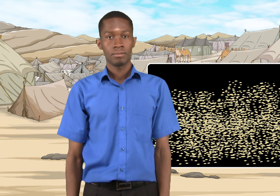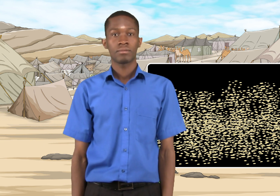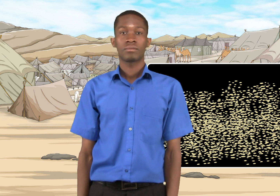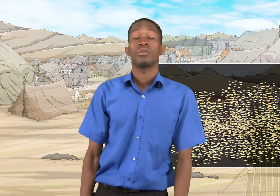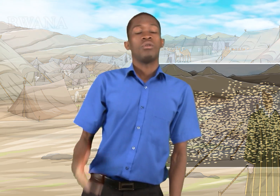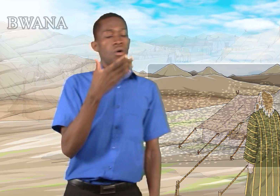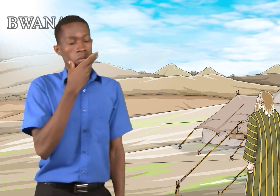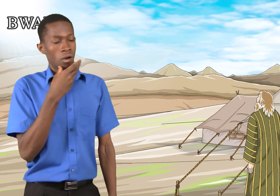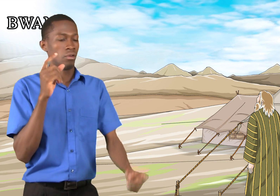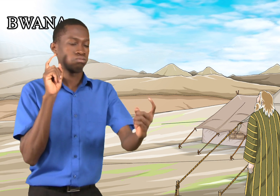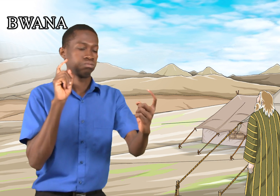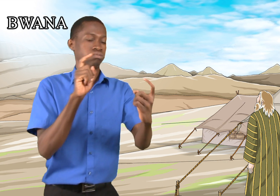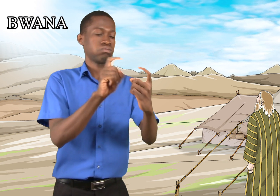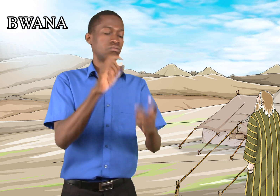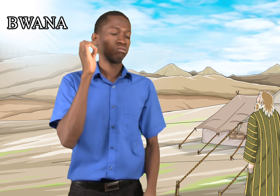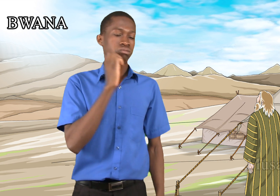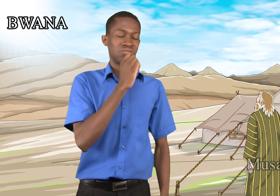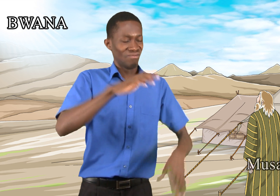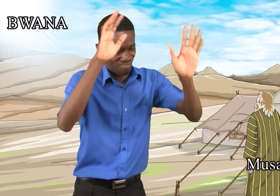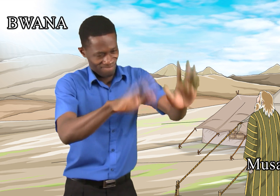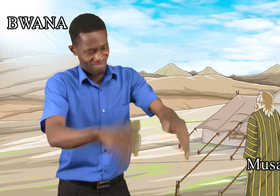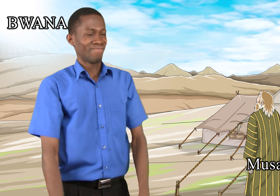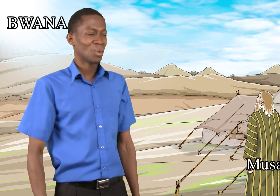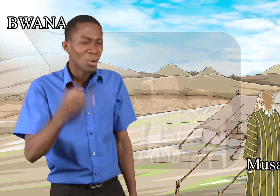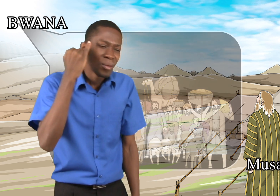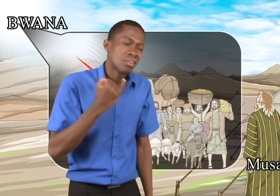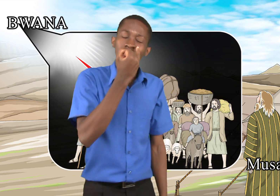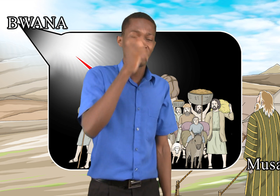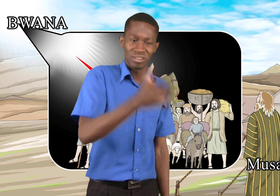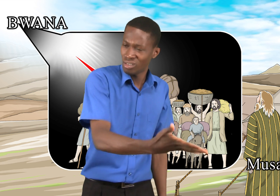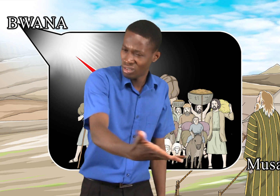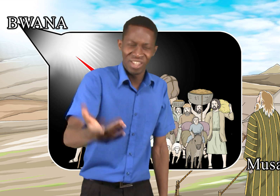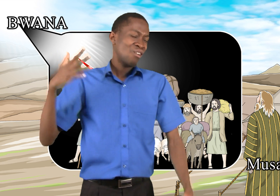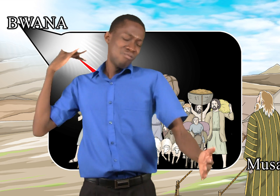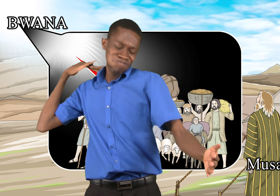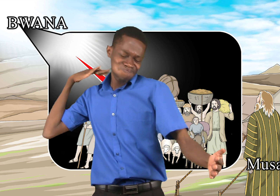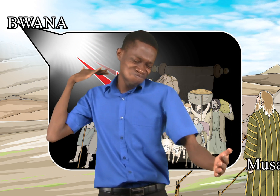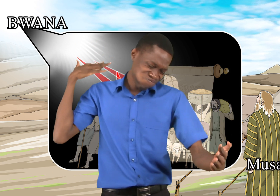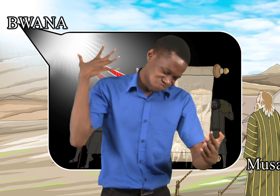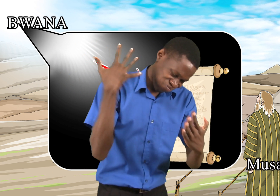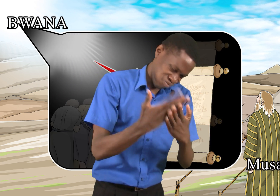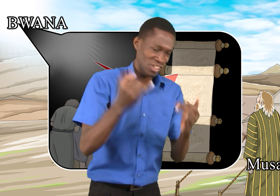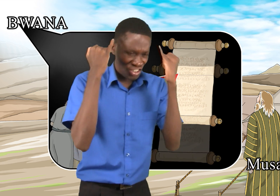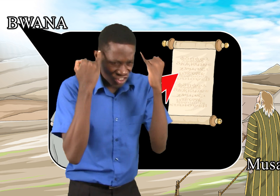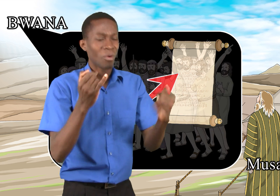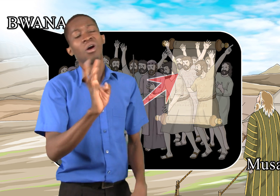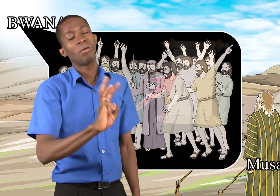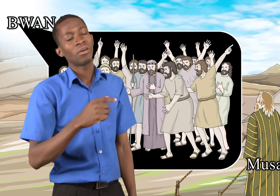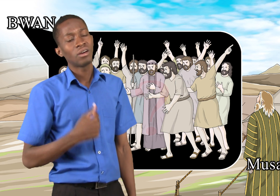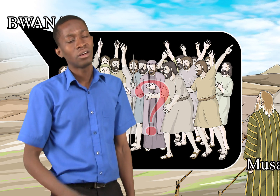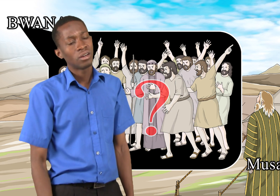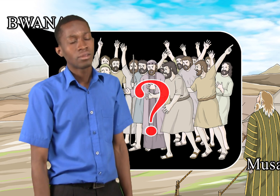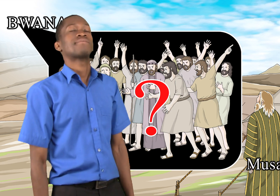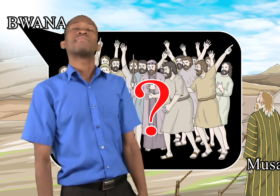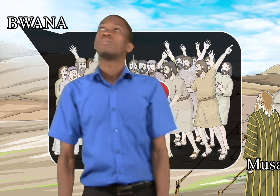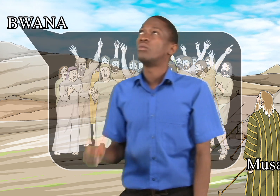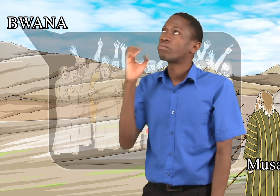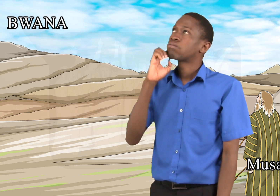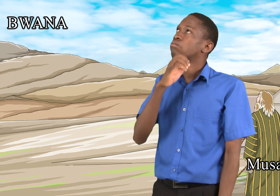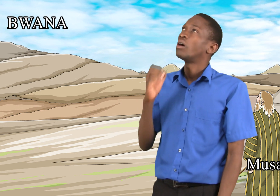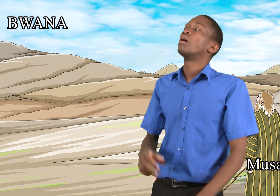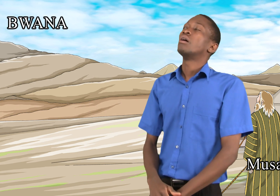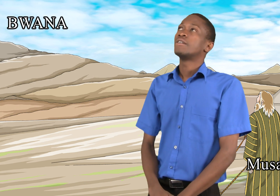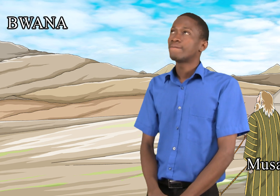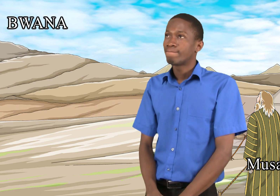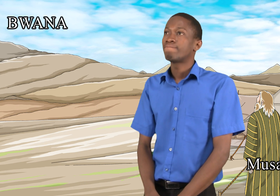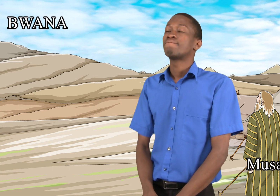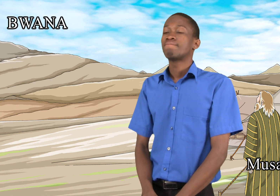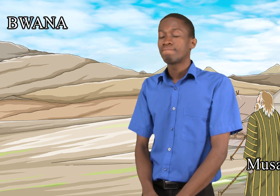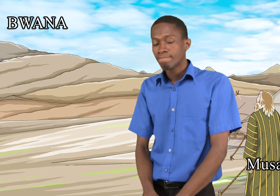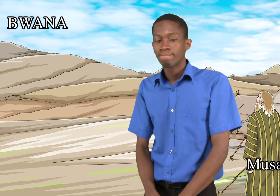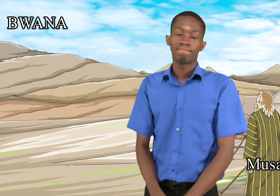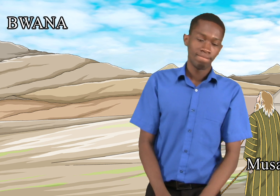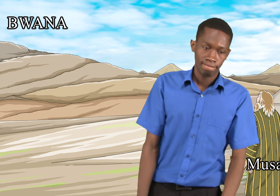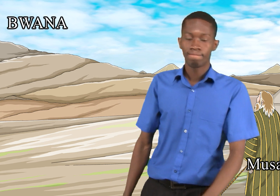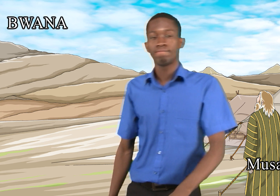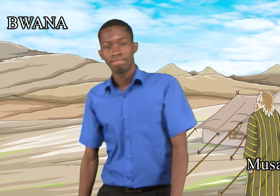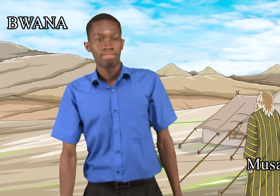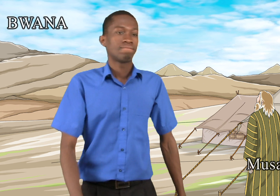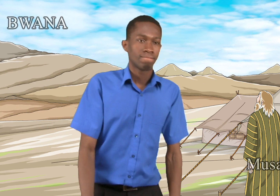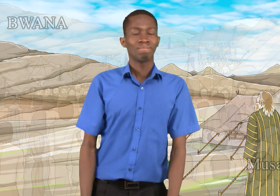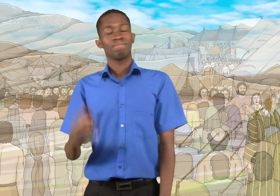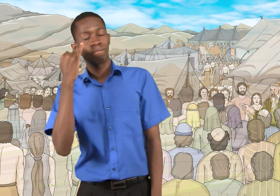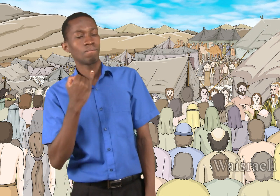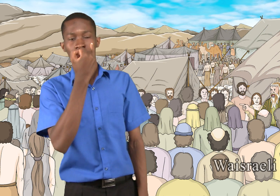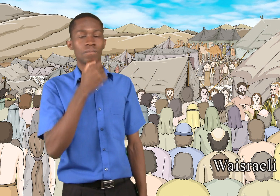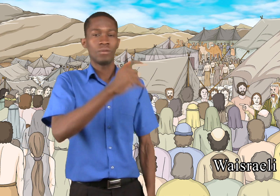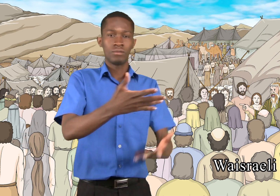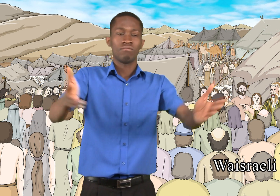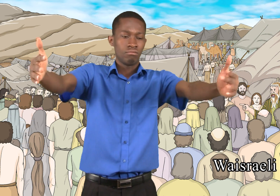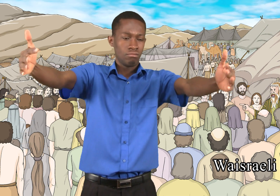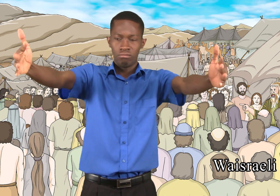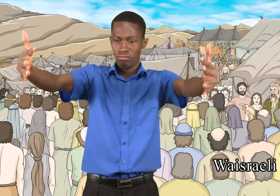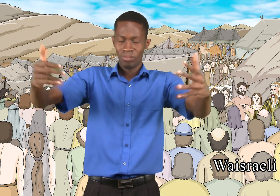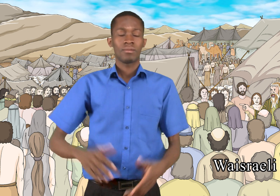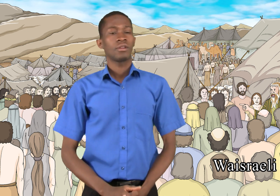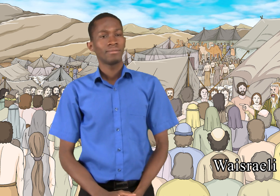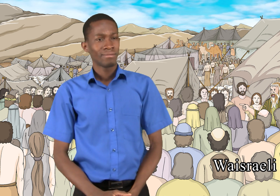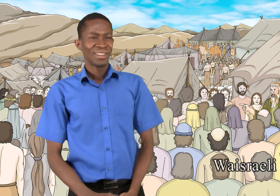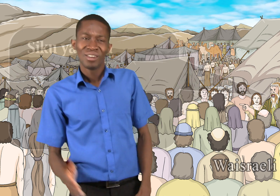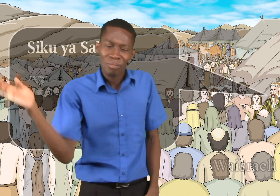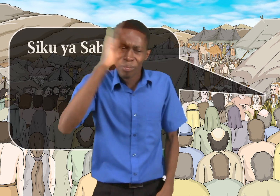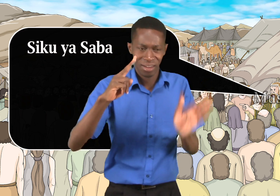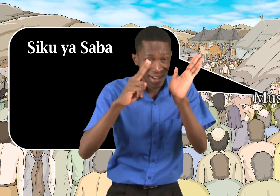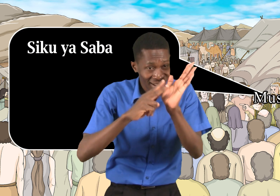Then the LORD said to Moses, “How long will you refuse to keep My commandments and instructions?